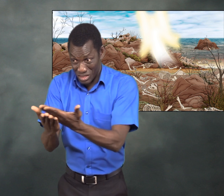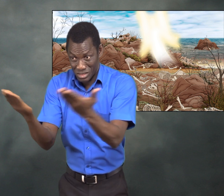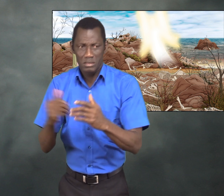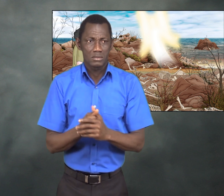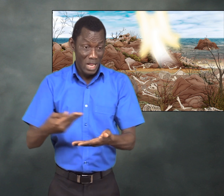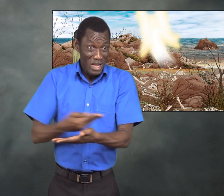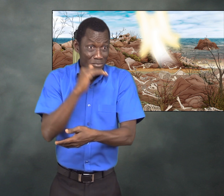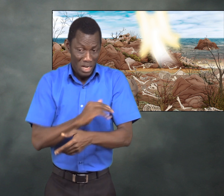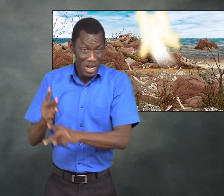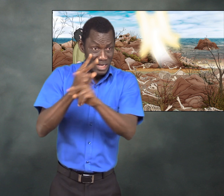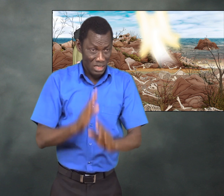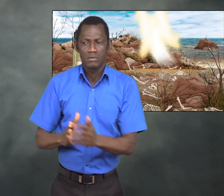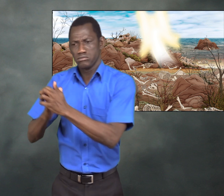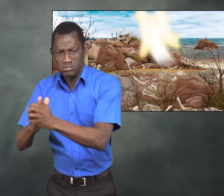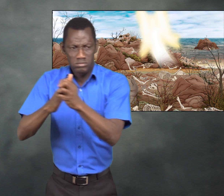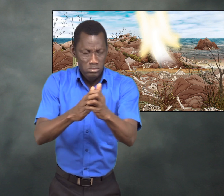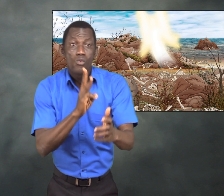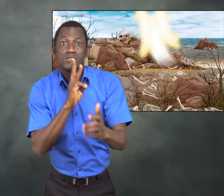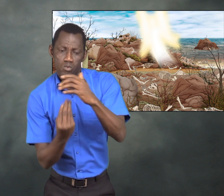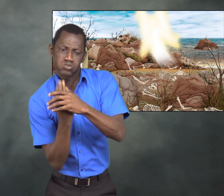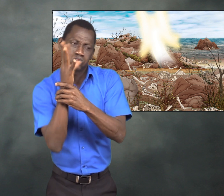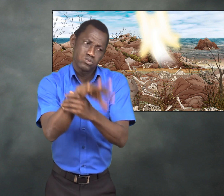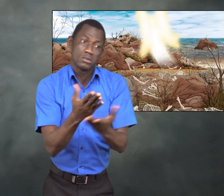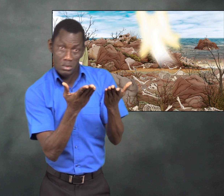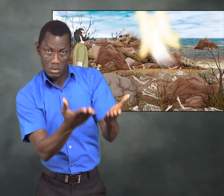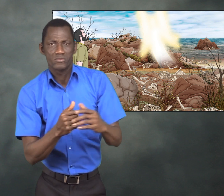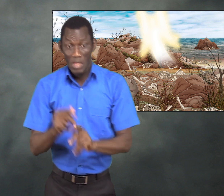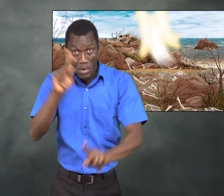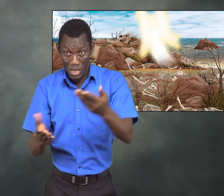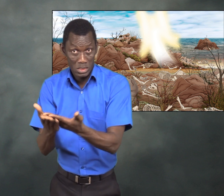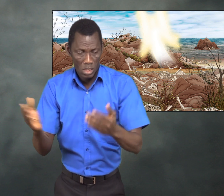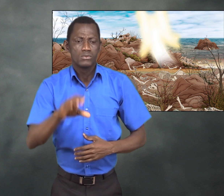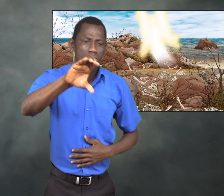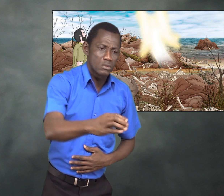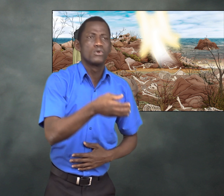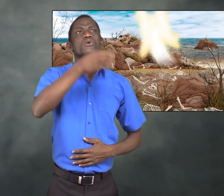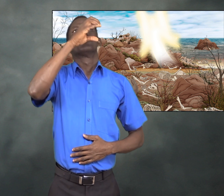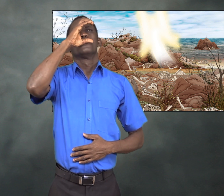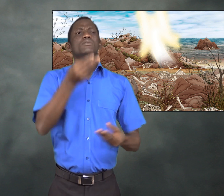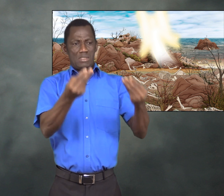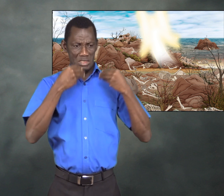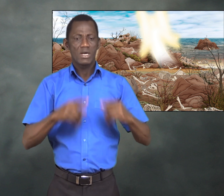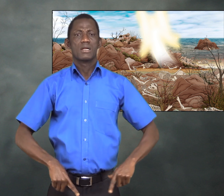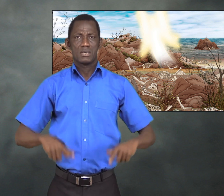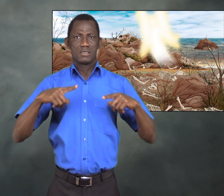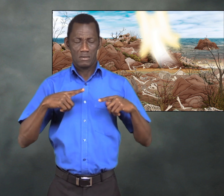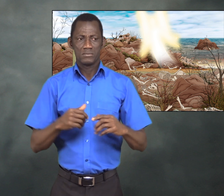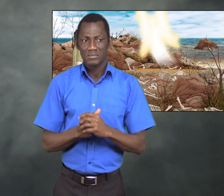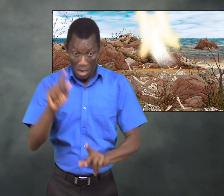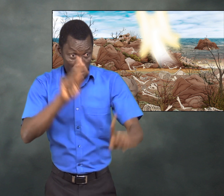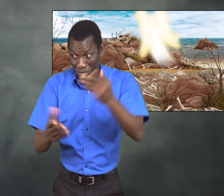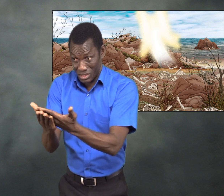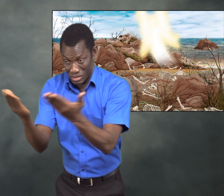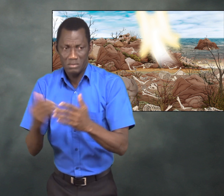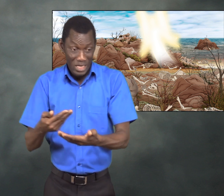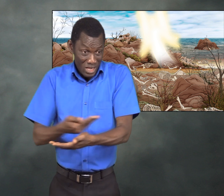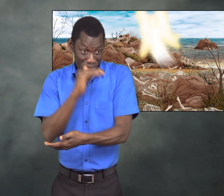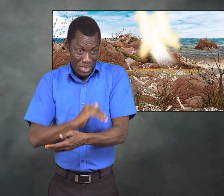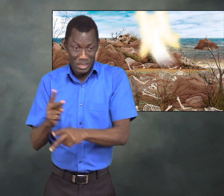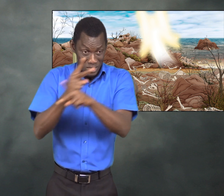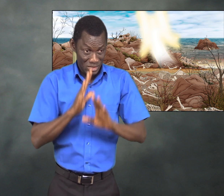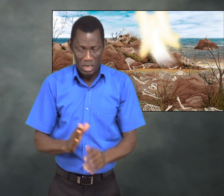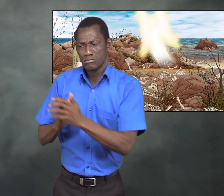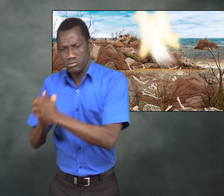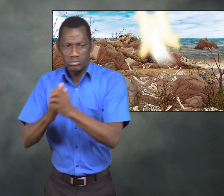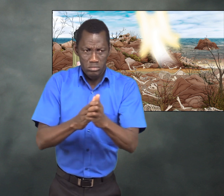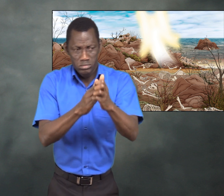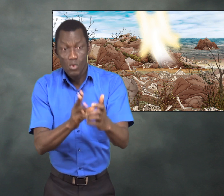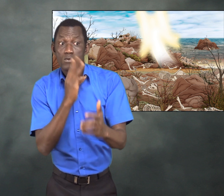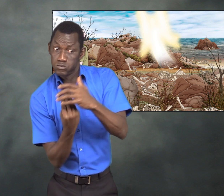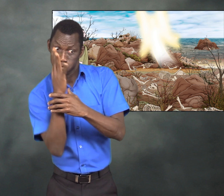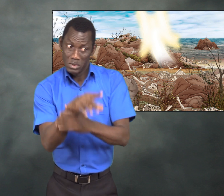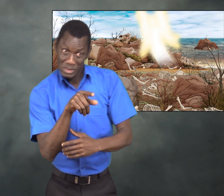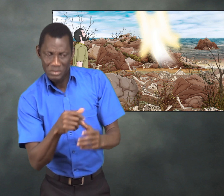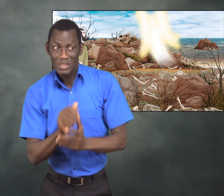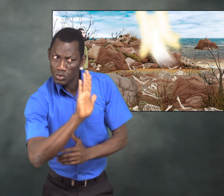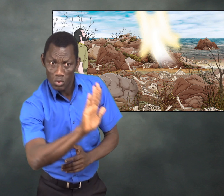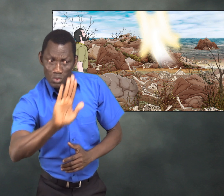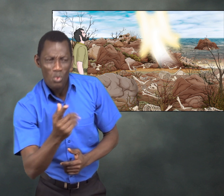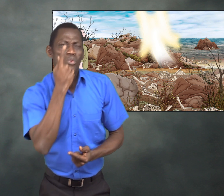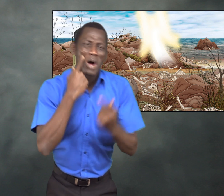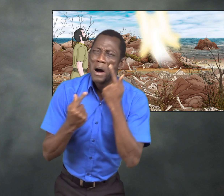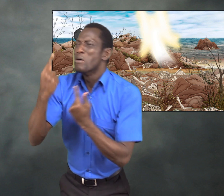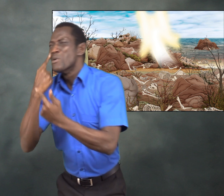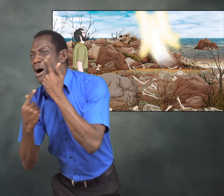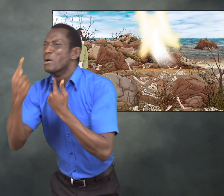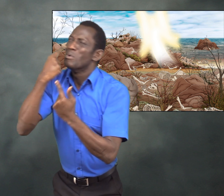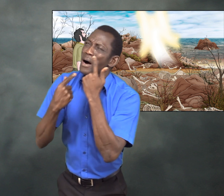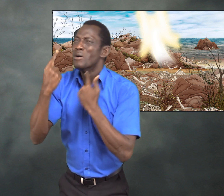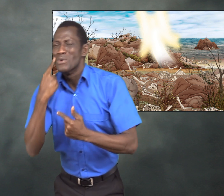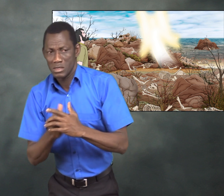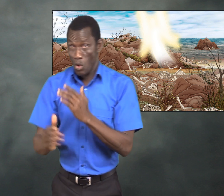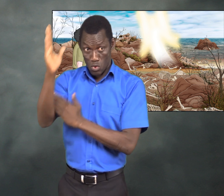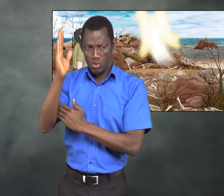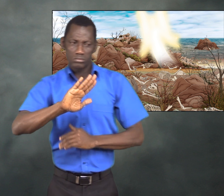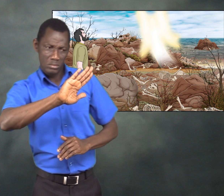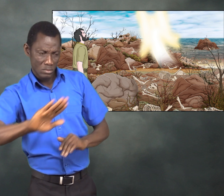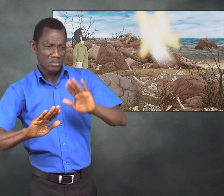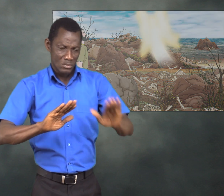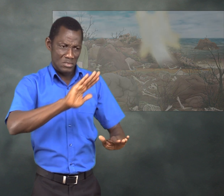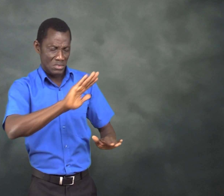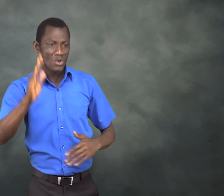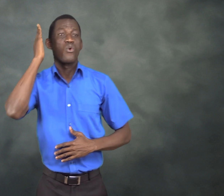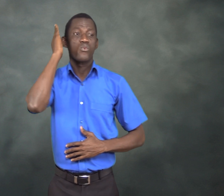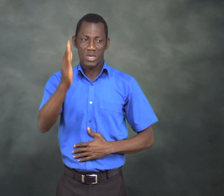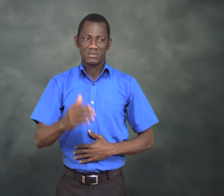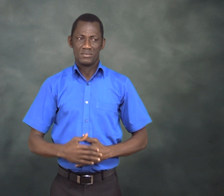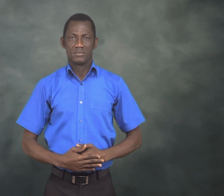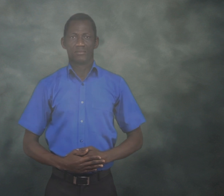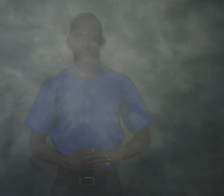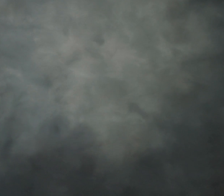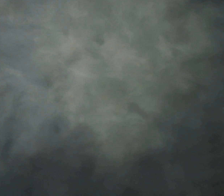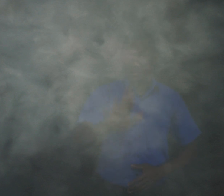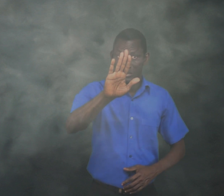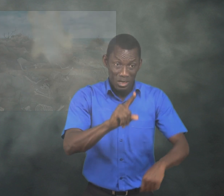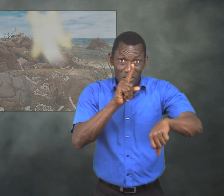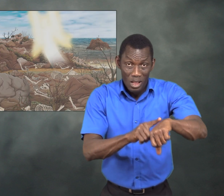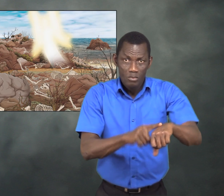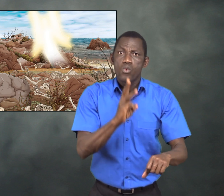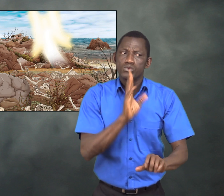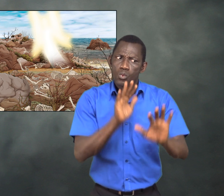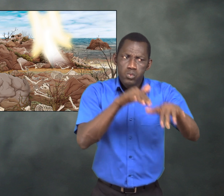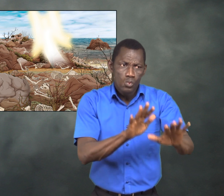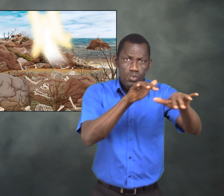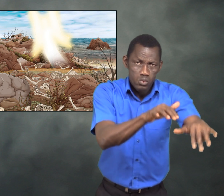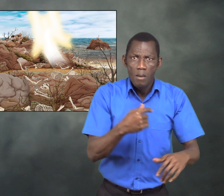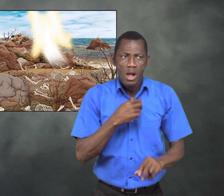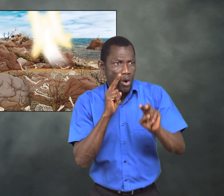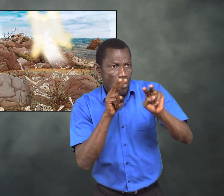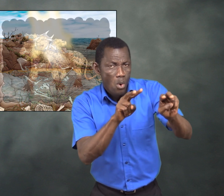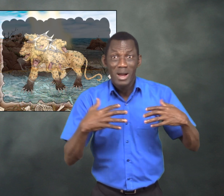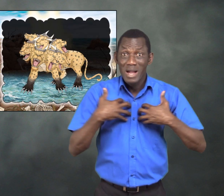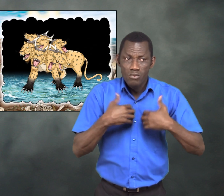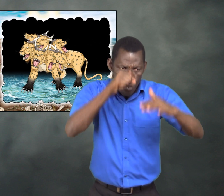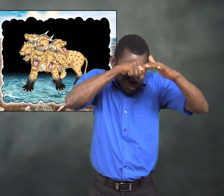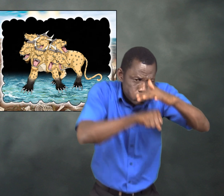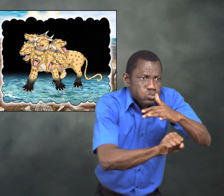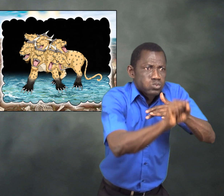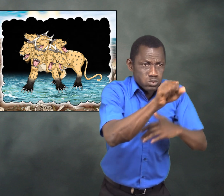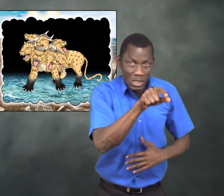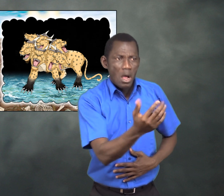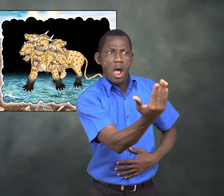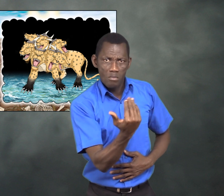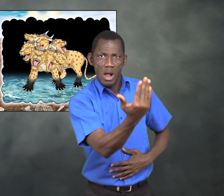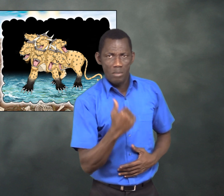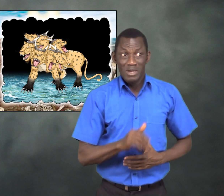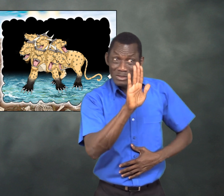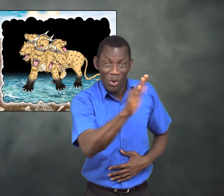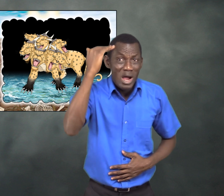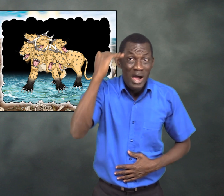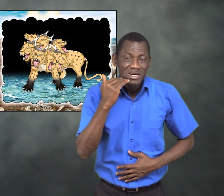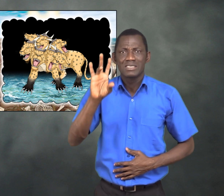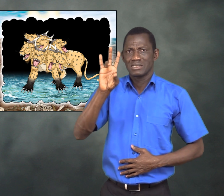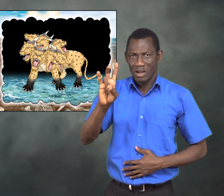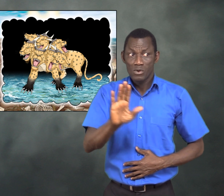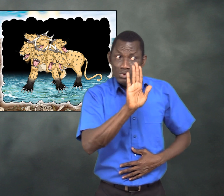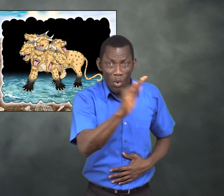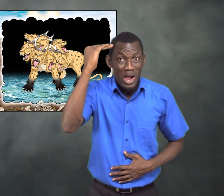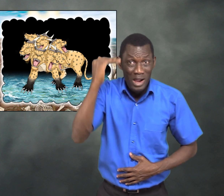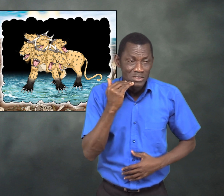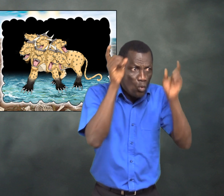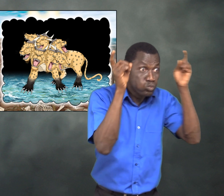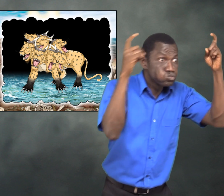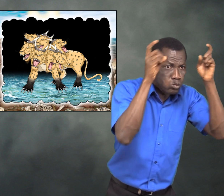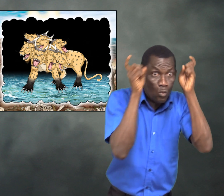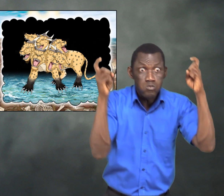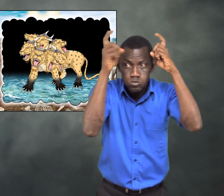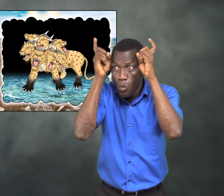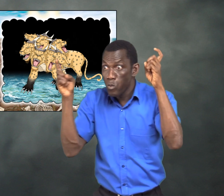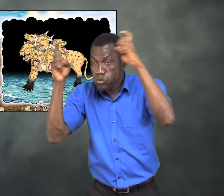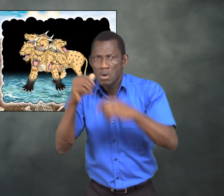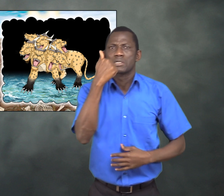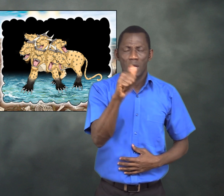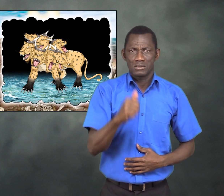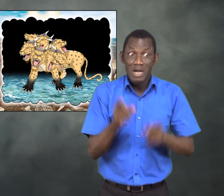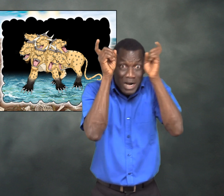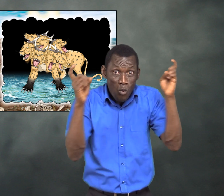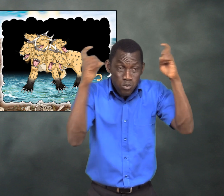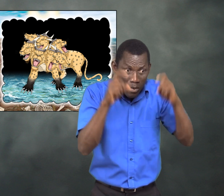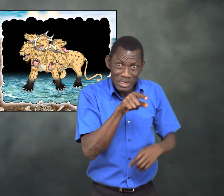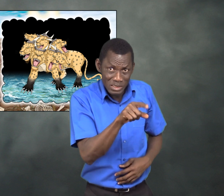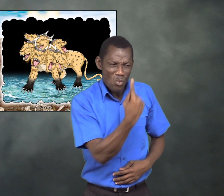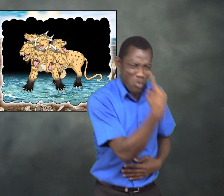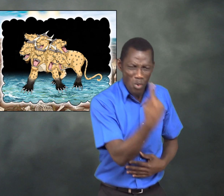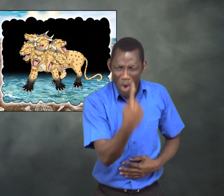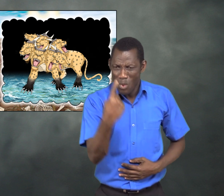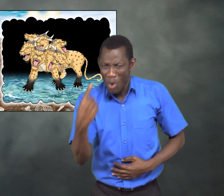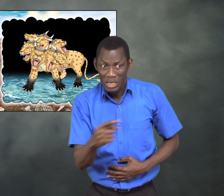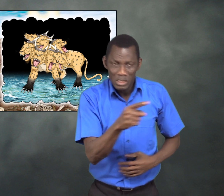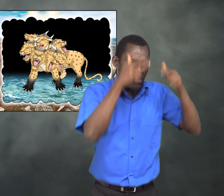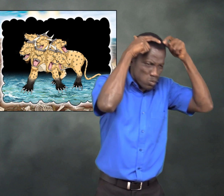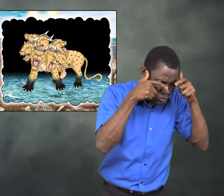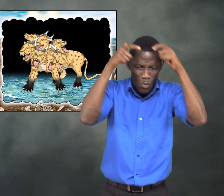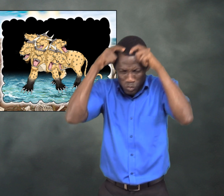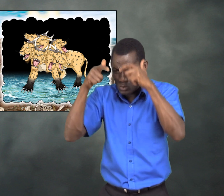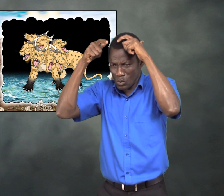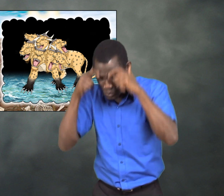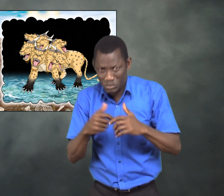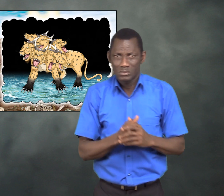‘He will lead them to springs of living water,’ and ‘God will wipe away every tear from their eyes.’” Then I saw a beast with ten horns and seven heads rising out of the sea.